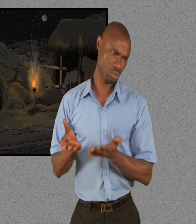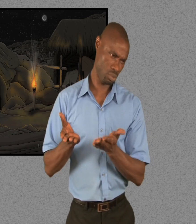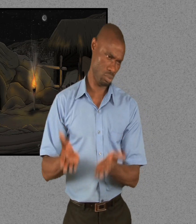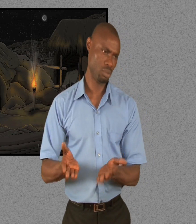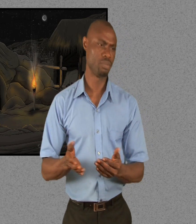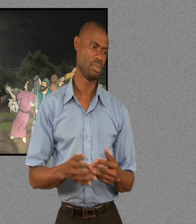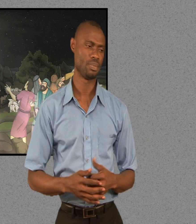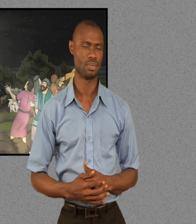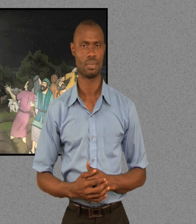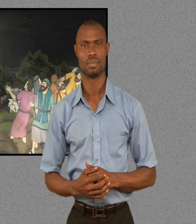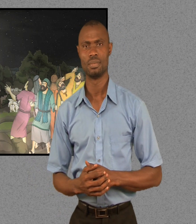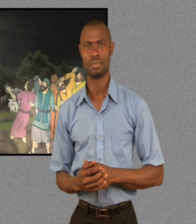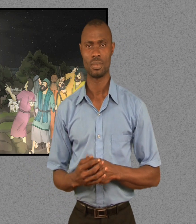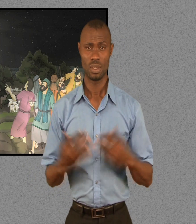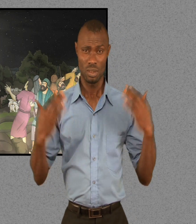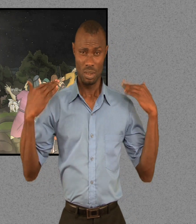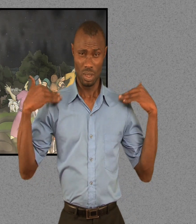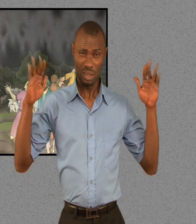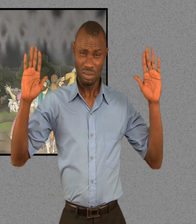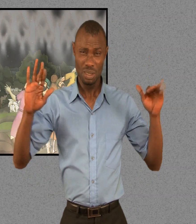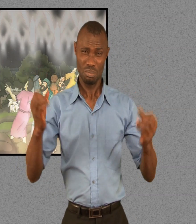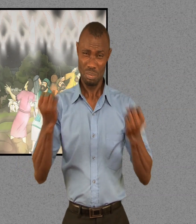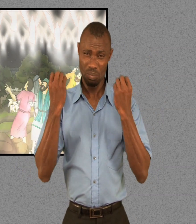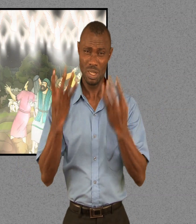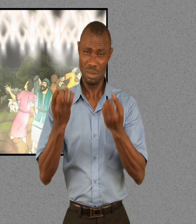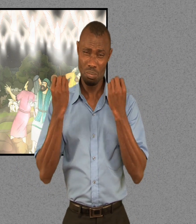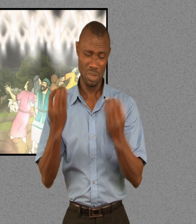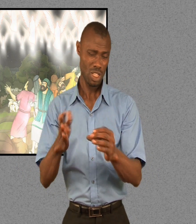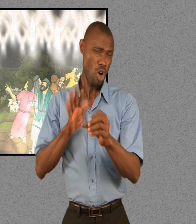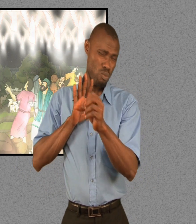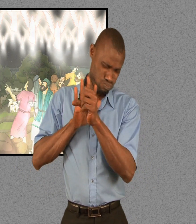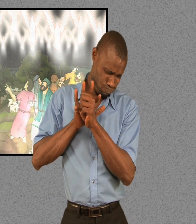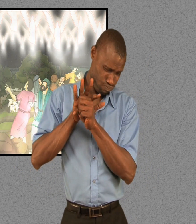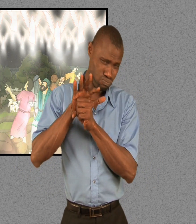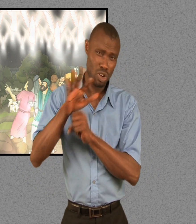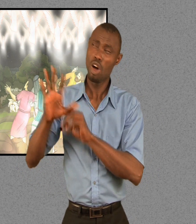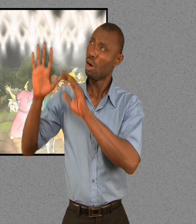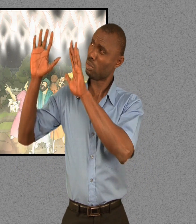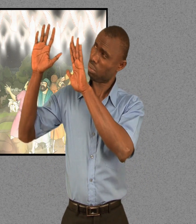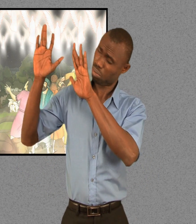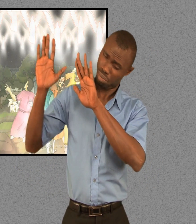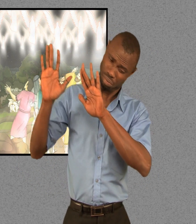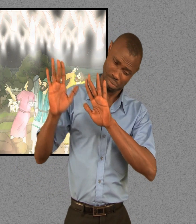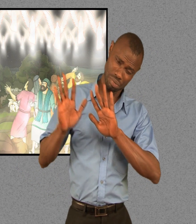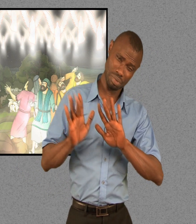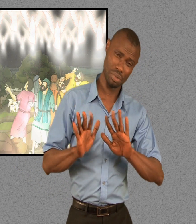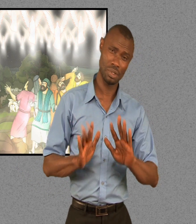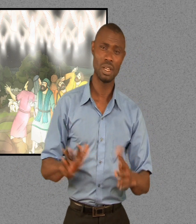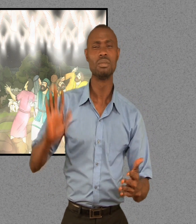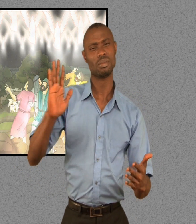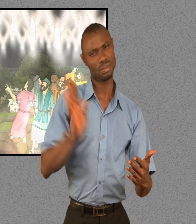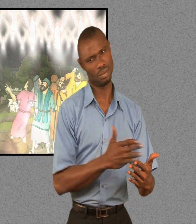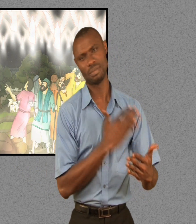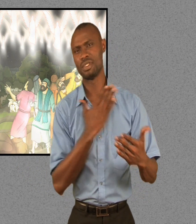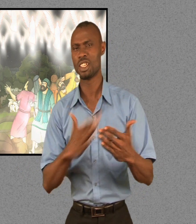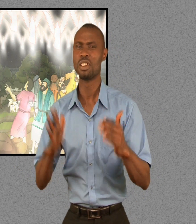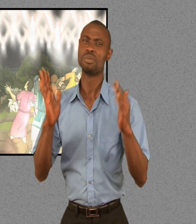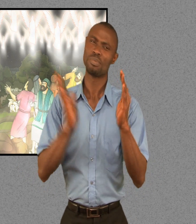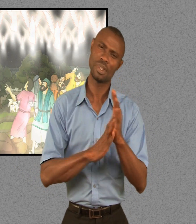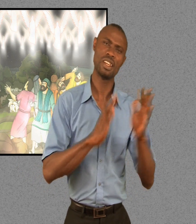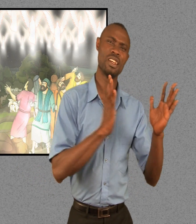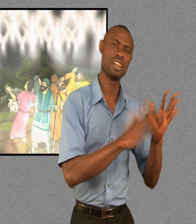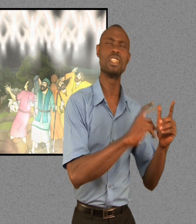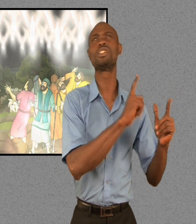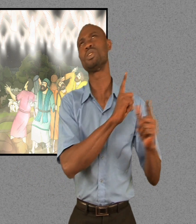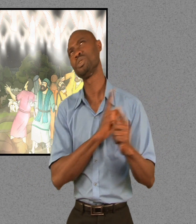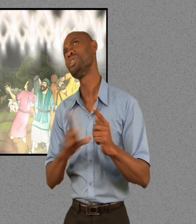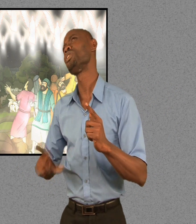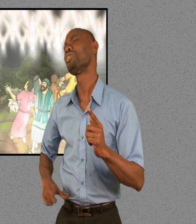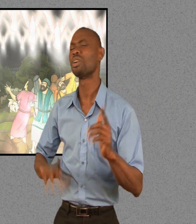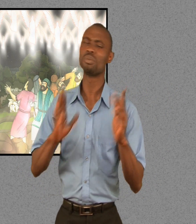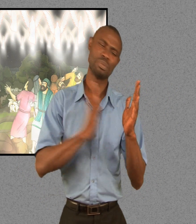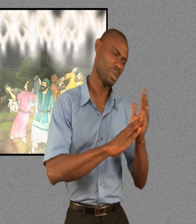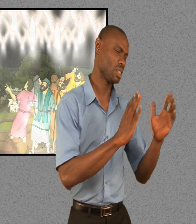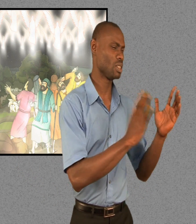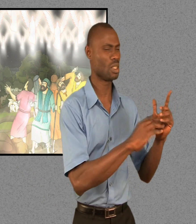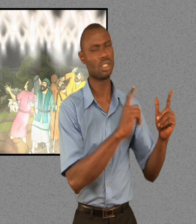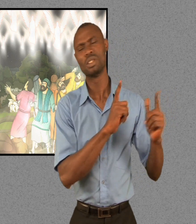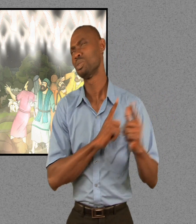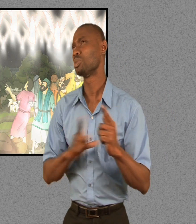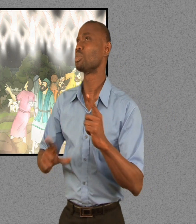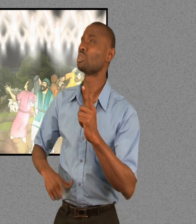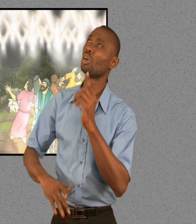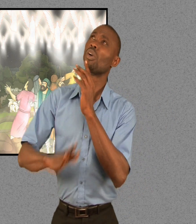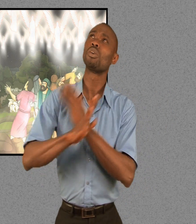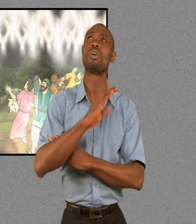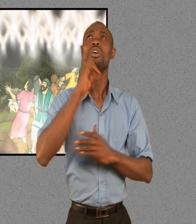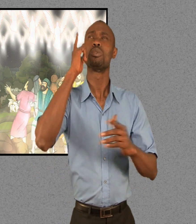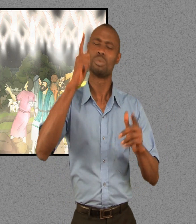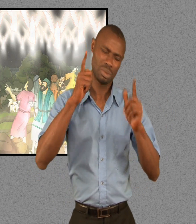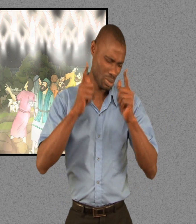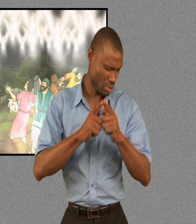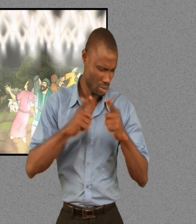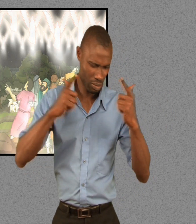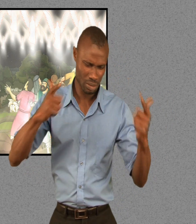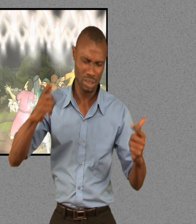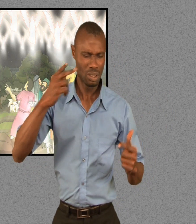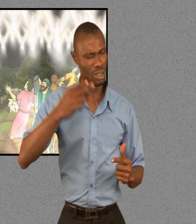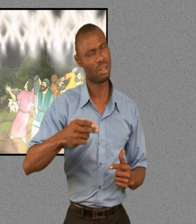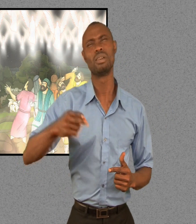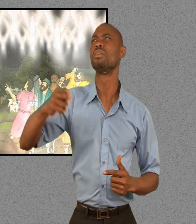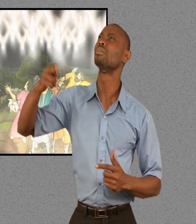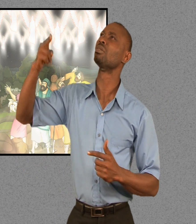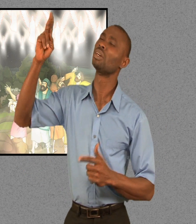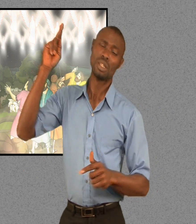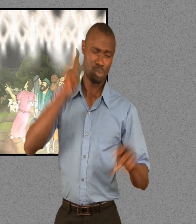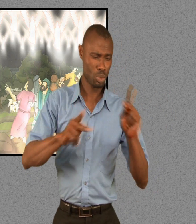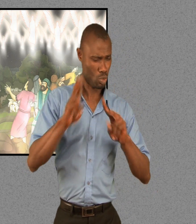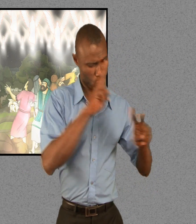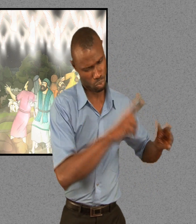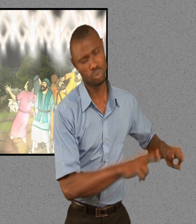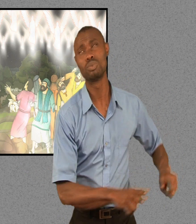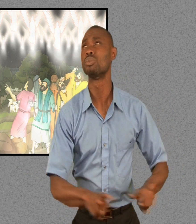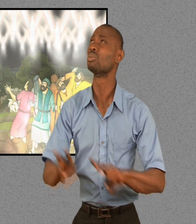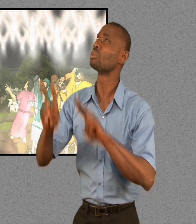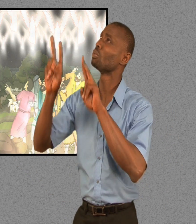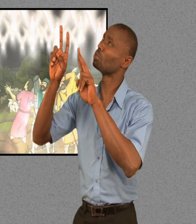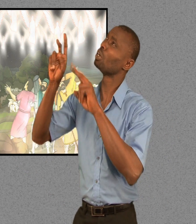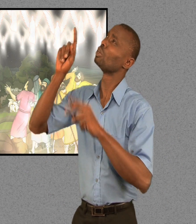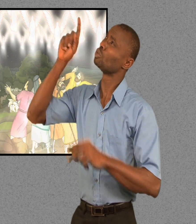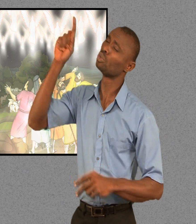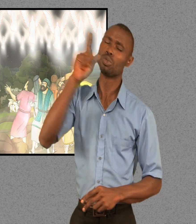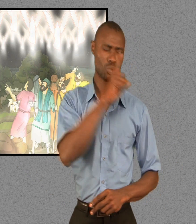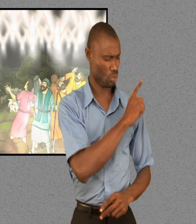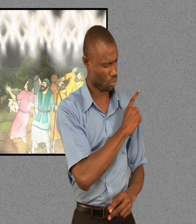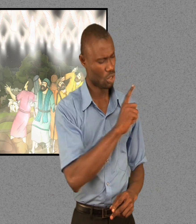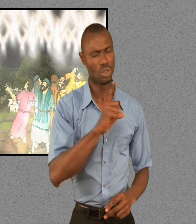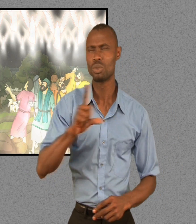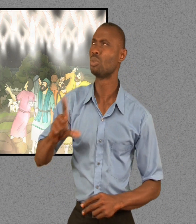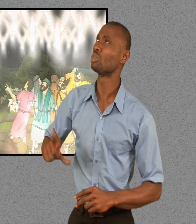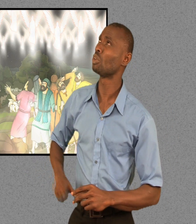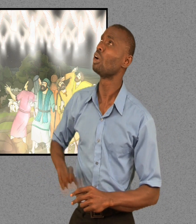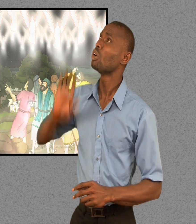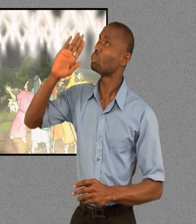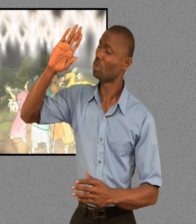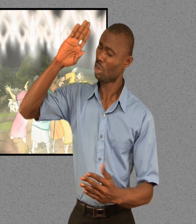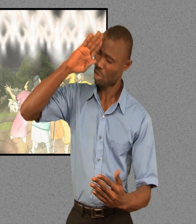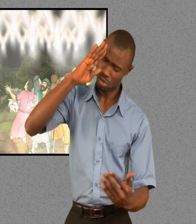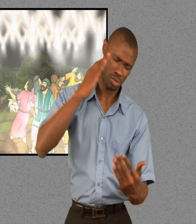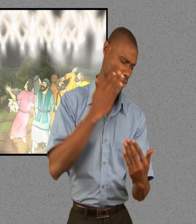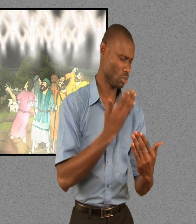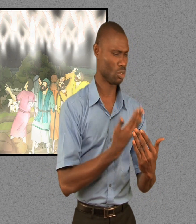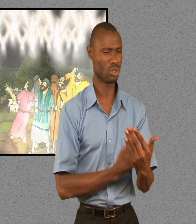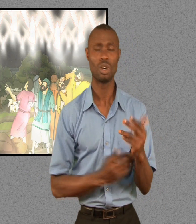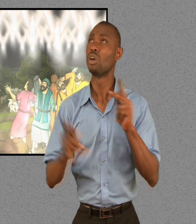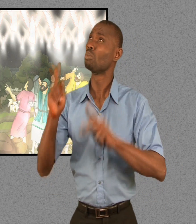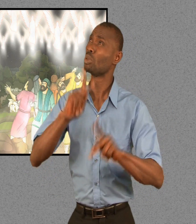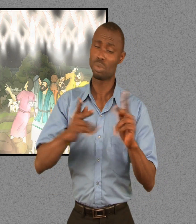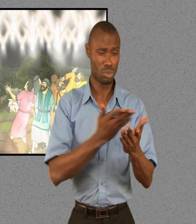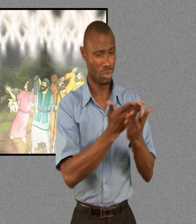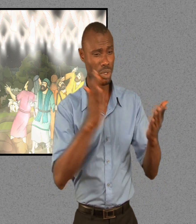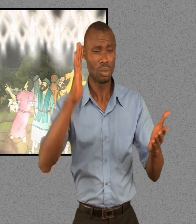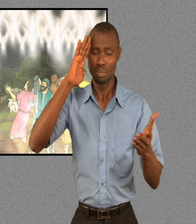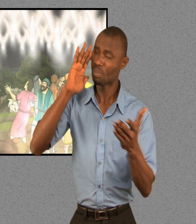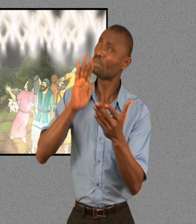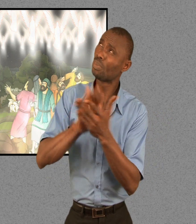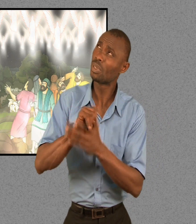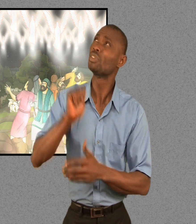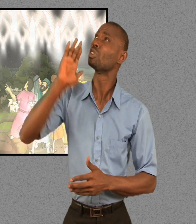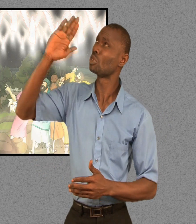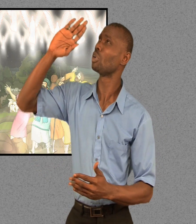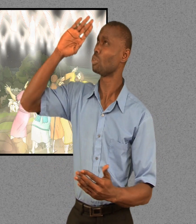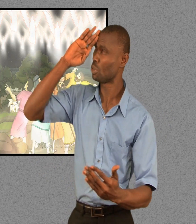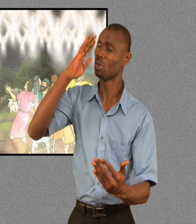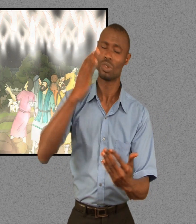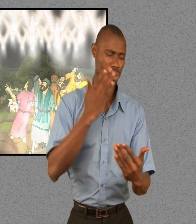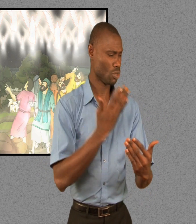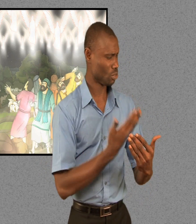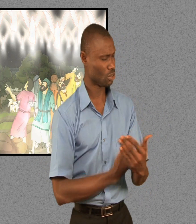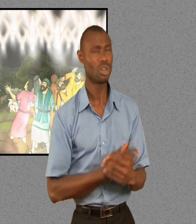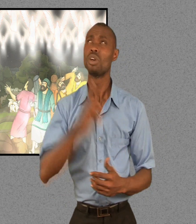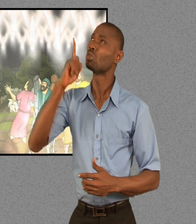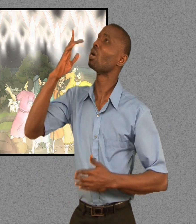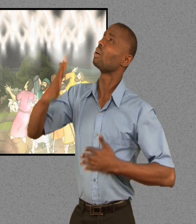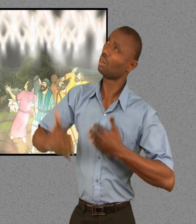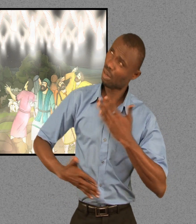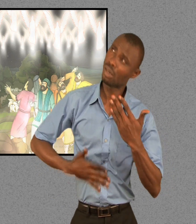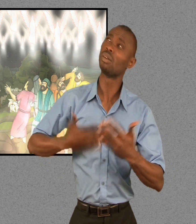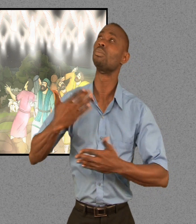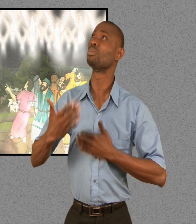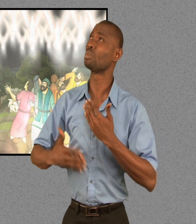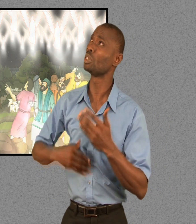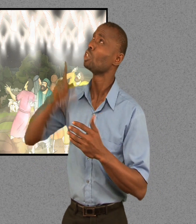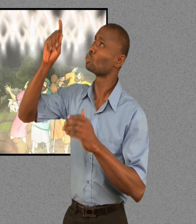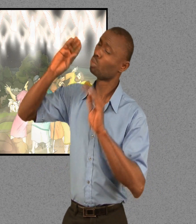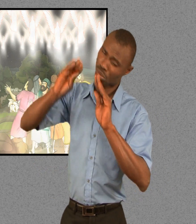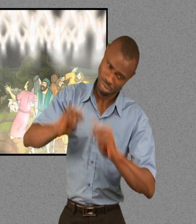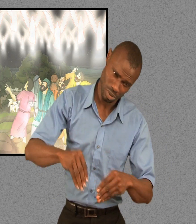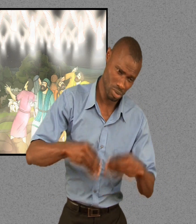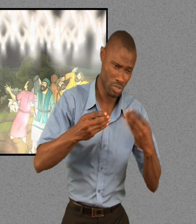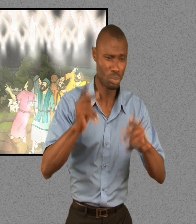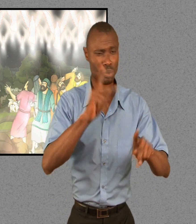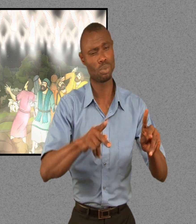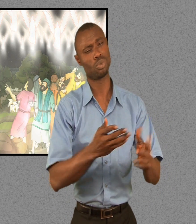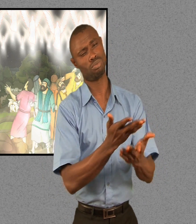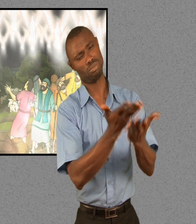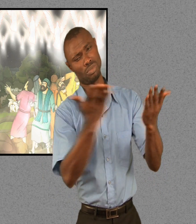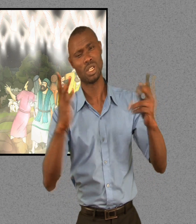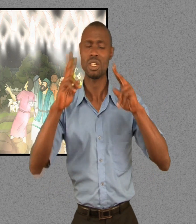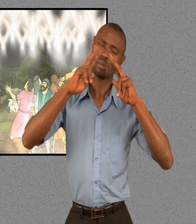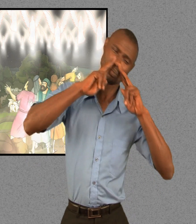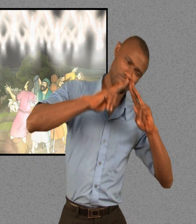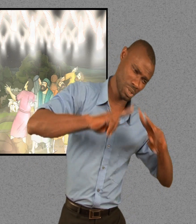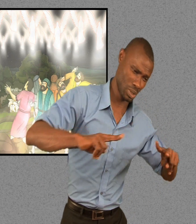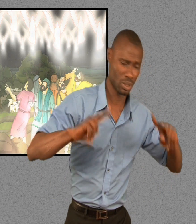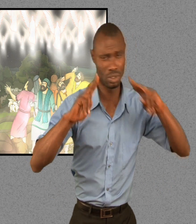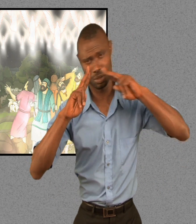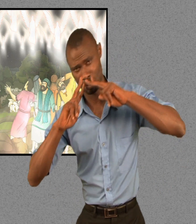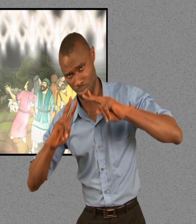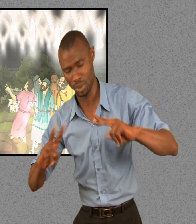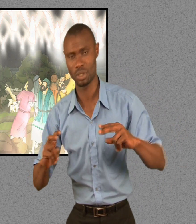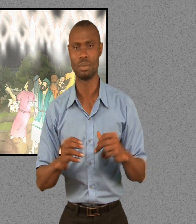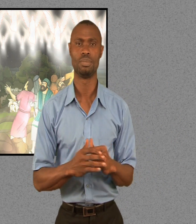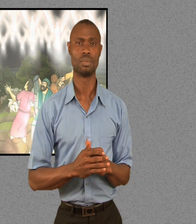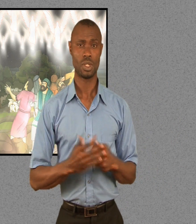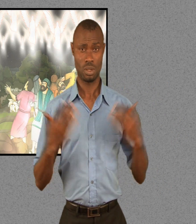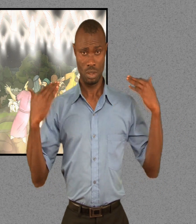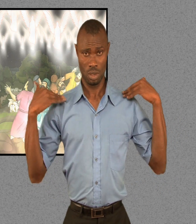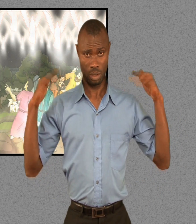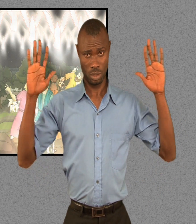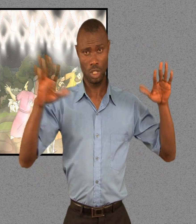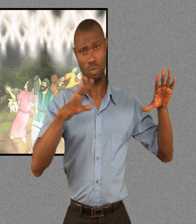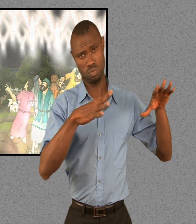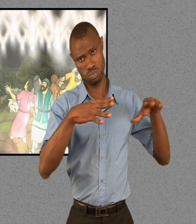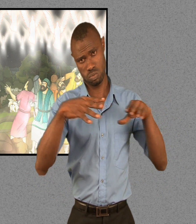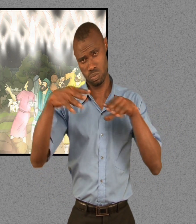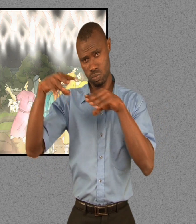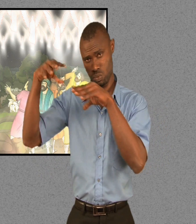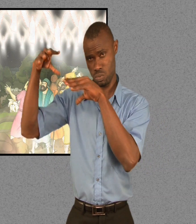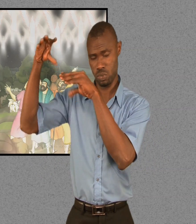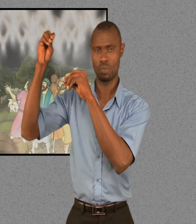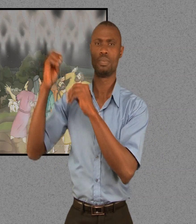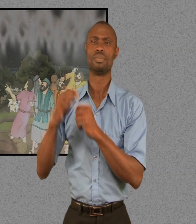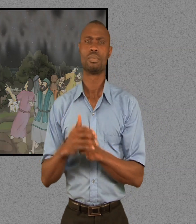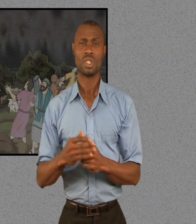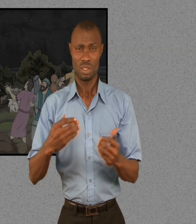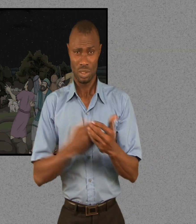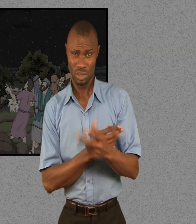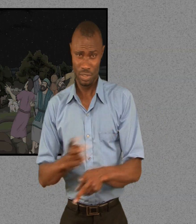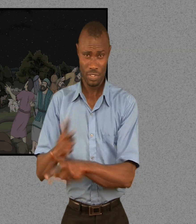And suddenly there appeared with the angel a great multitude of the heavenly host, praising God and saying: “Glory to God in the highest, and on earth peace to men on whom His favor rests!”